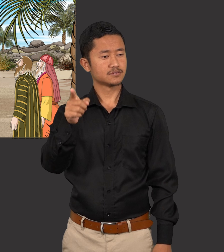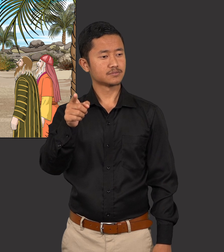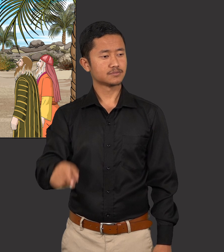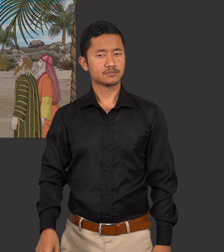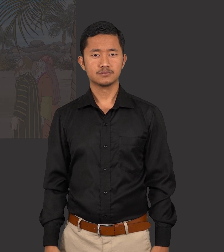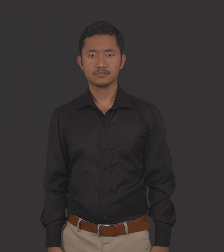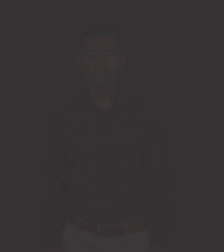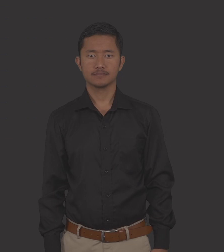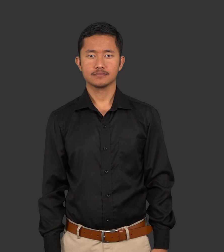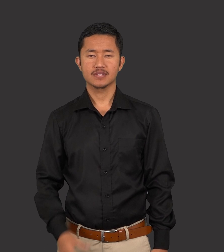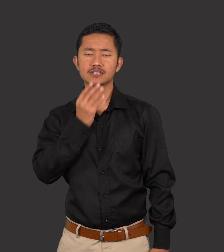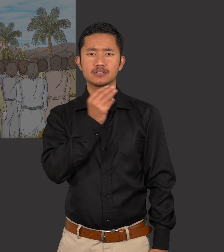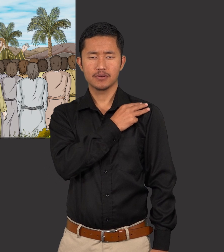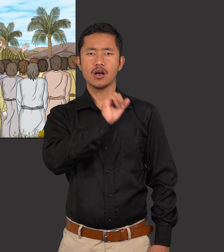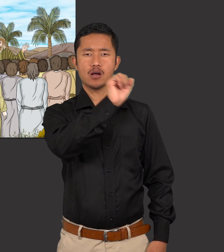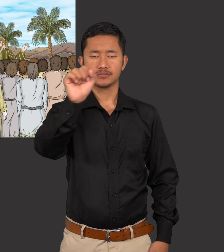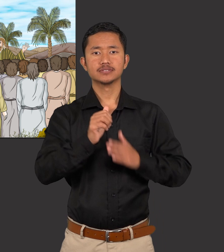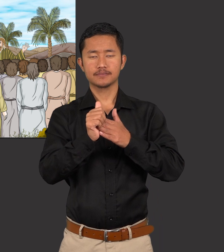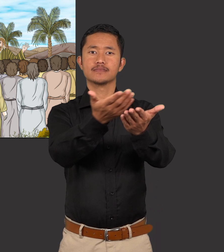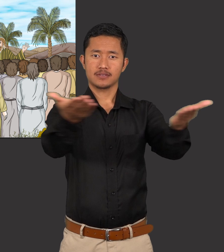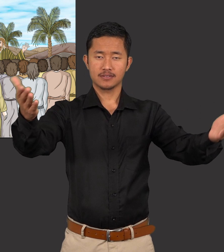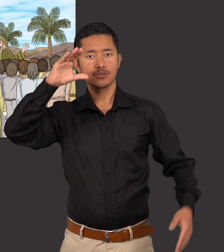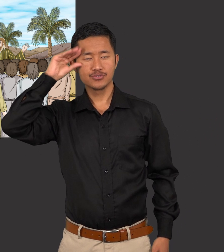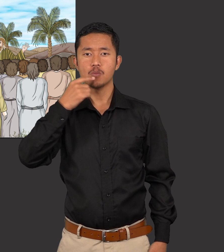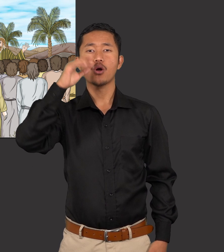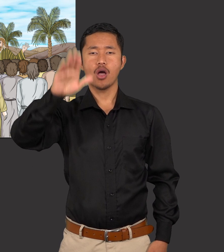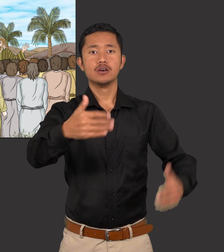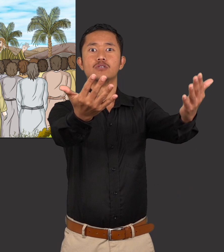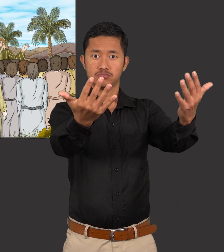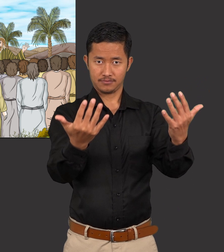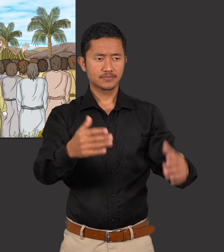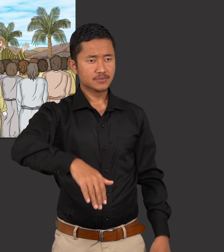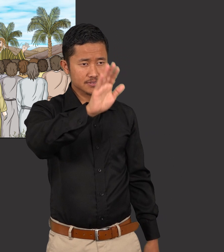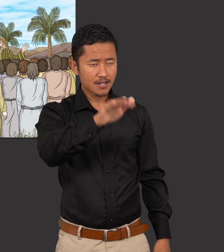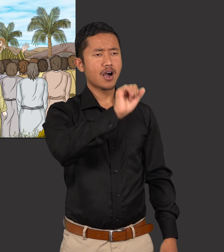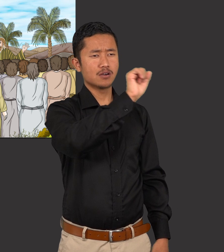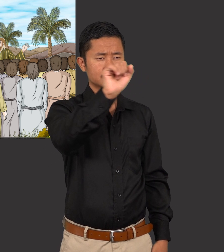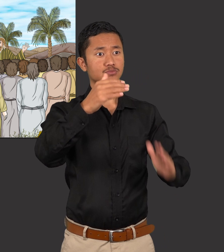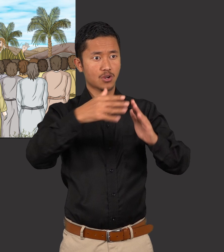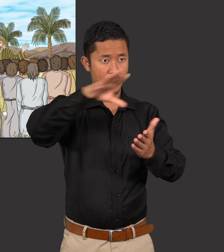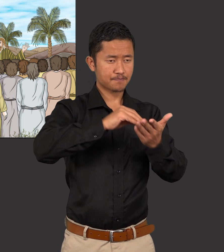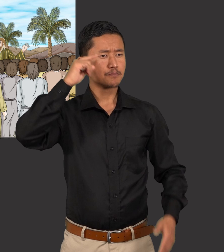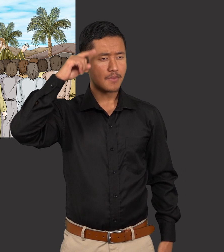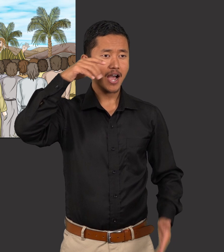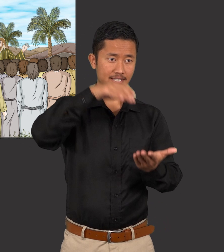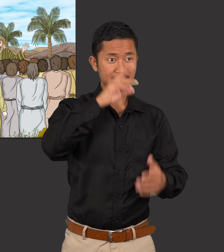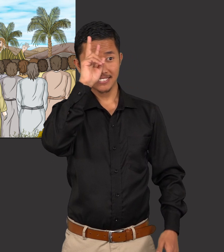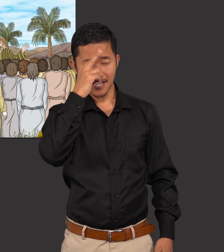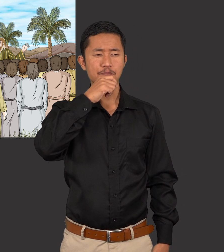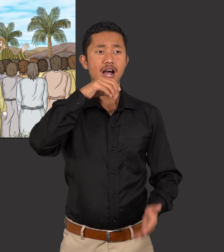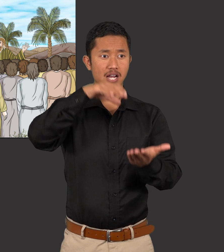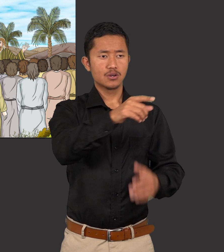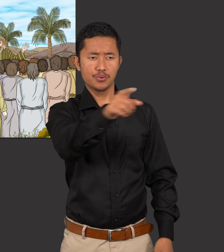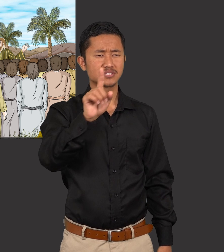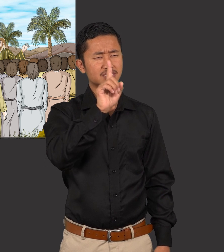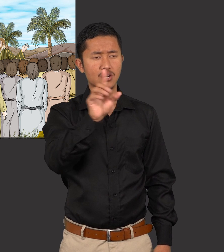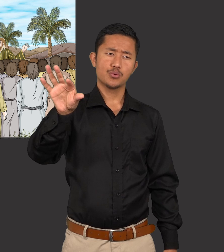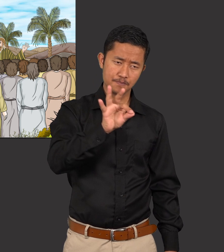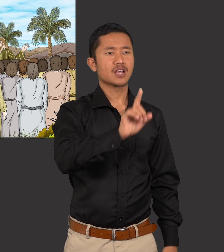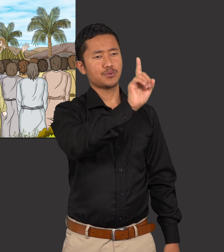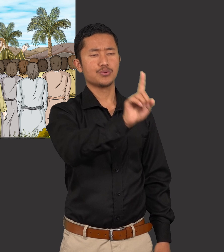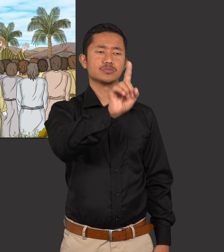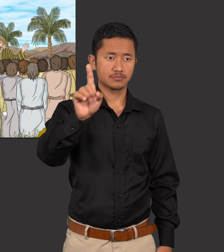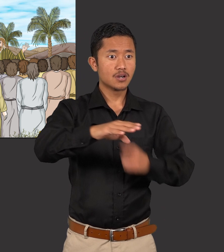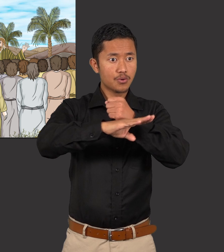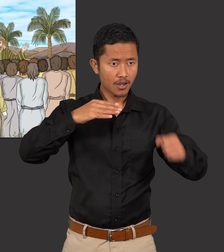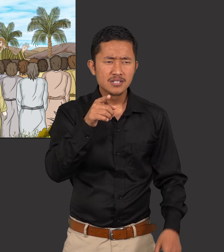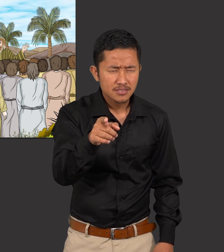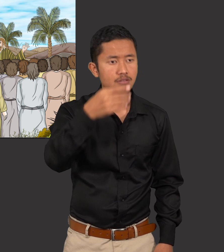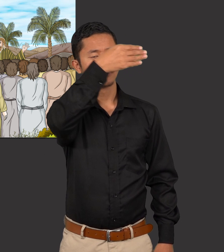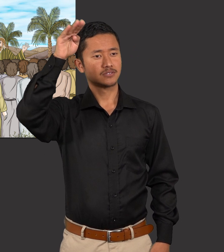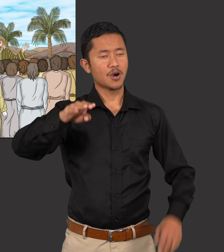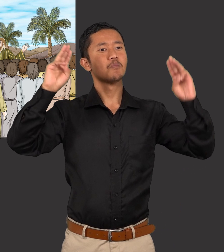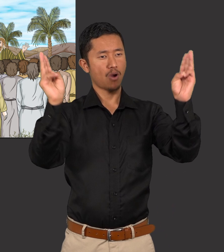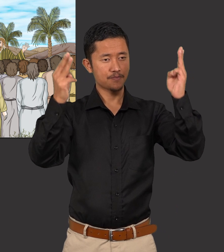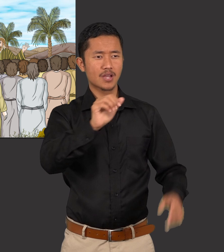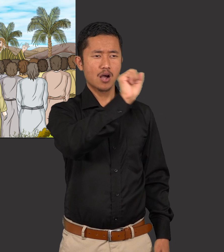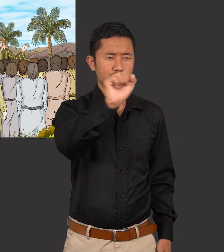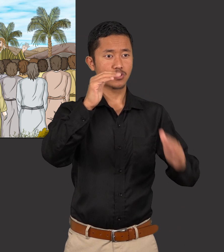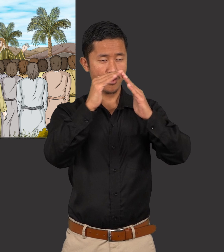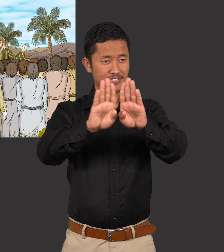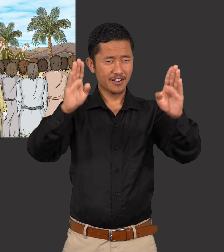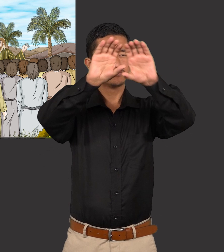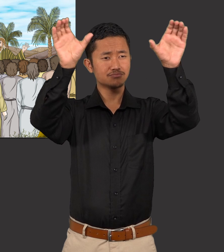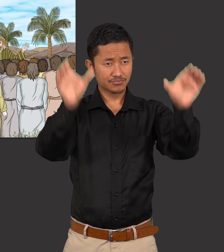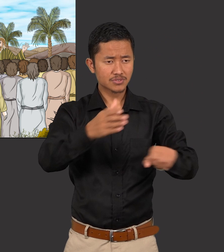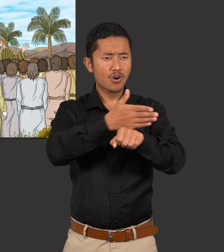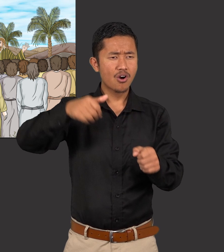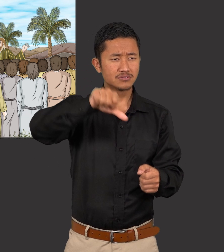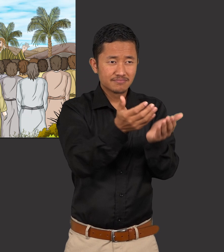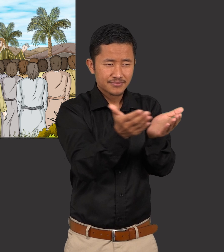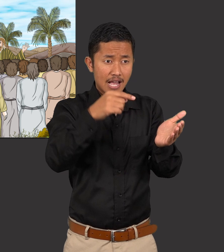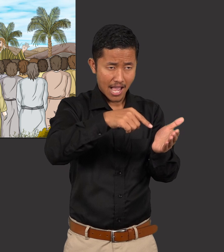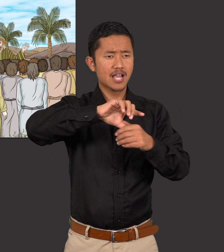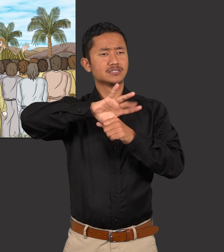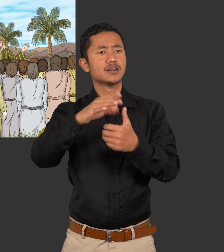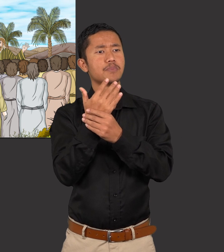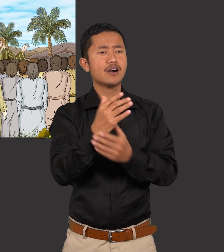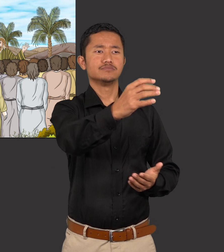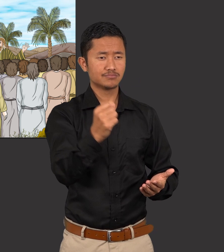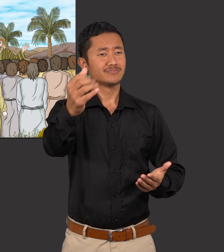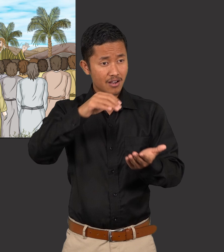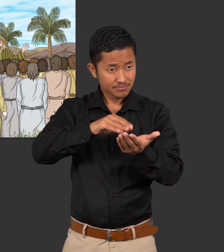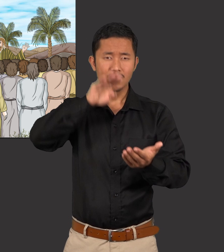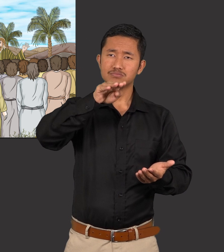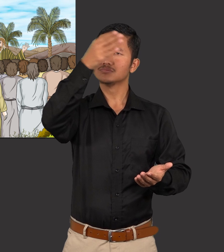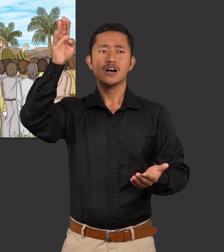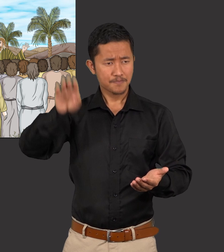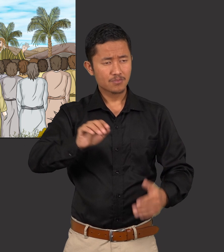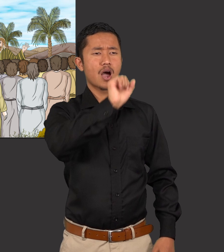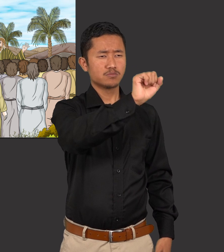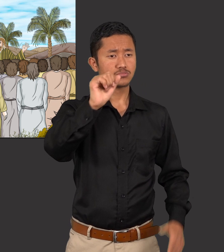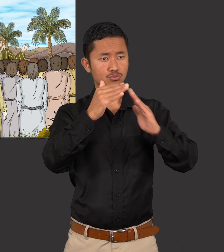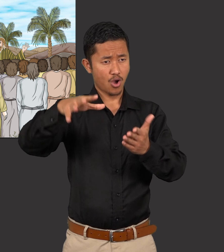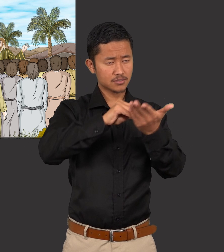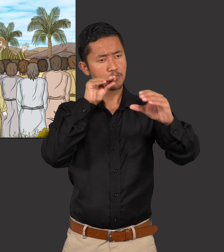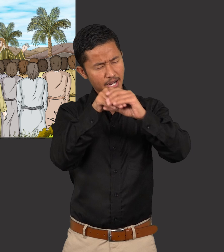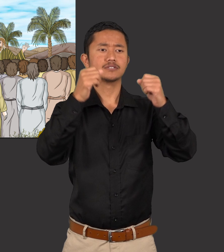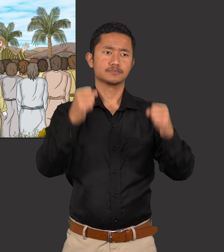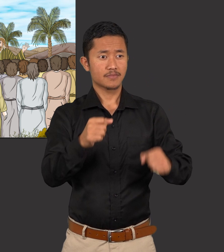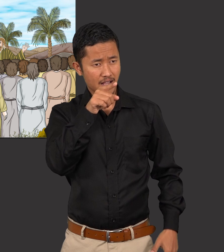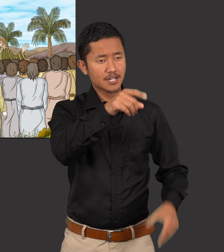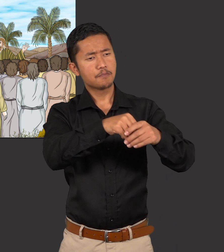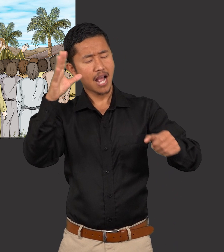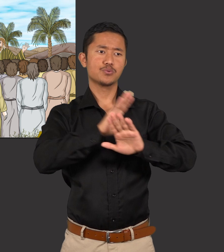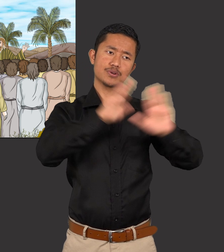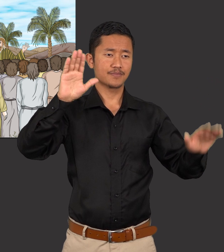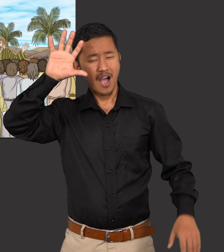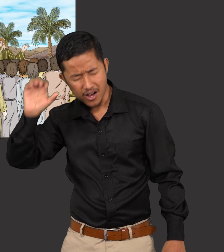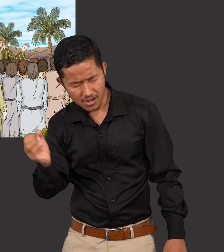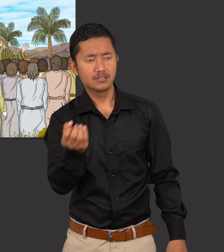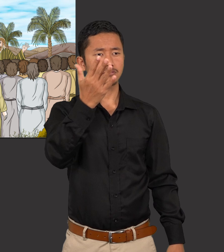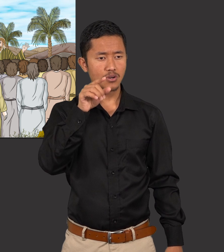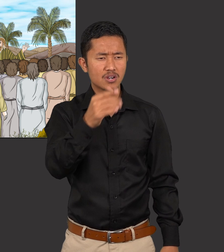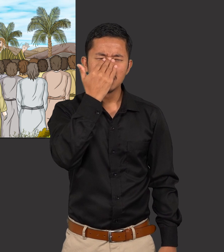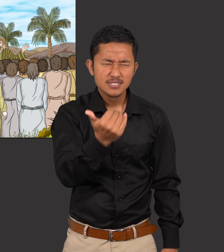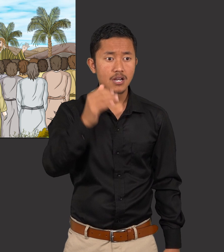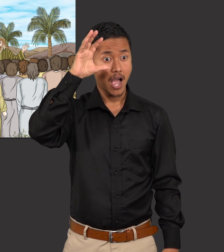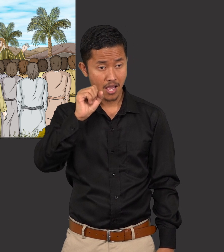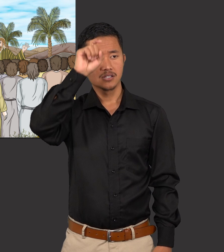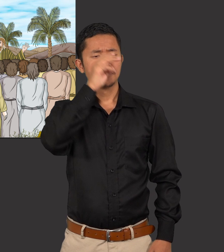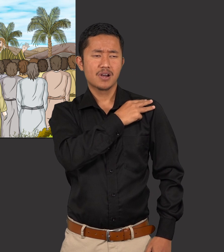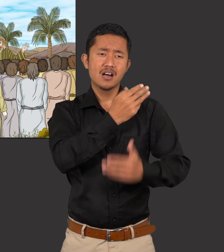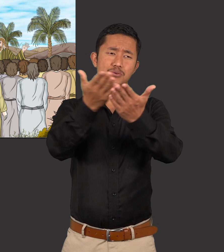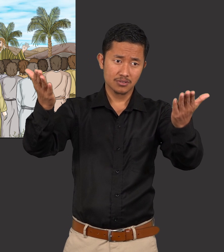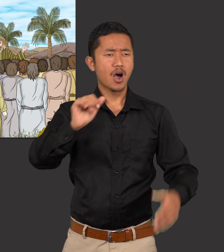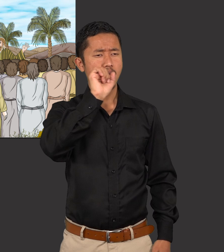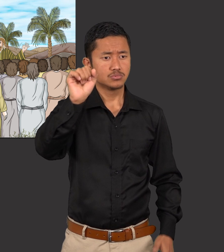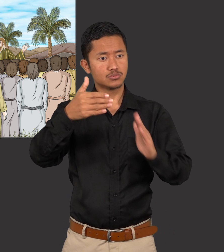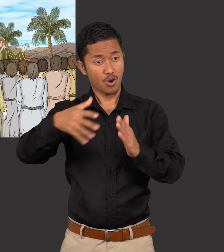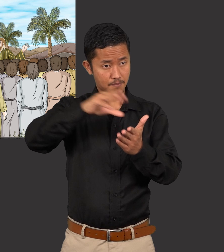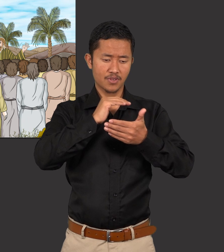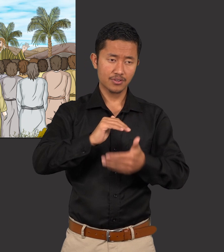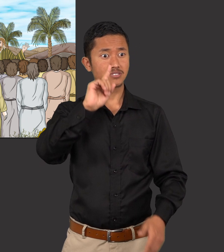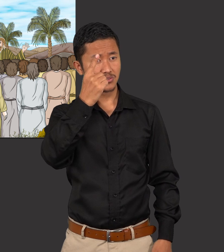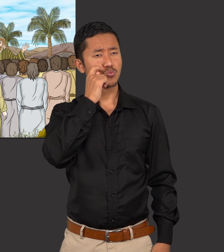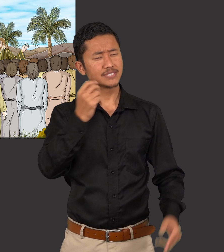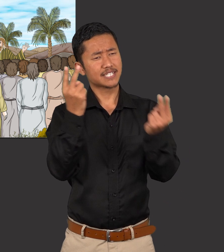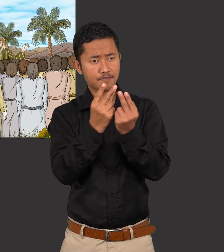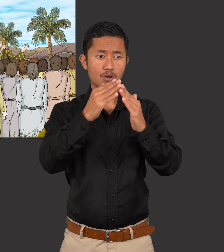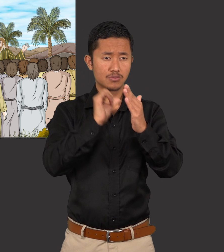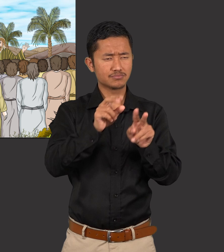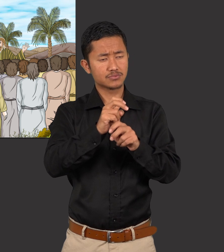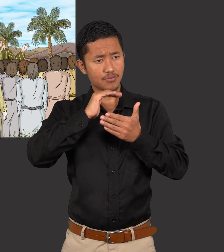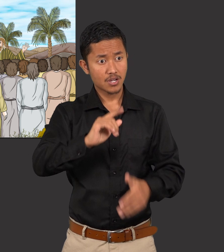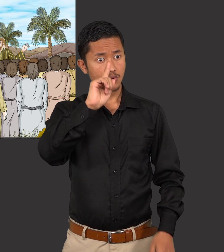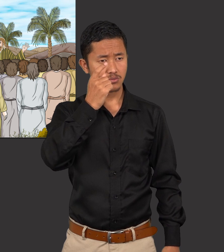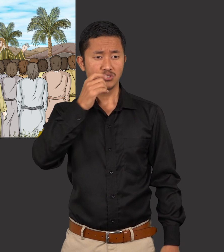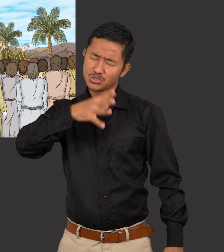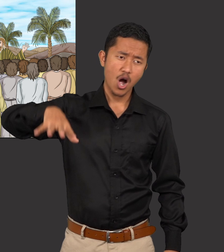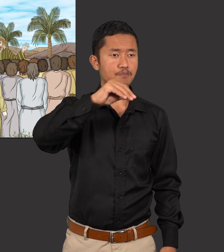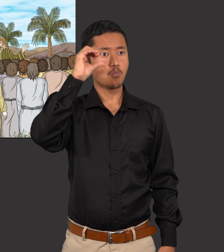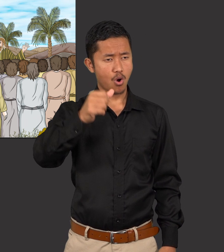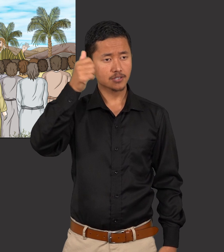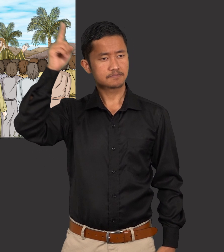Then Moses summoned all the elders of Israel and told them, “Go at once and select for yourselves a lamb for each family, and slaughter the Passover lamb. Take a cluster of hyssop, dip it into the blood in the basin, and brush the blood on the top and sides of the doorframe. None of you shall go out the door of his house until morning.